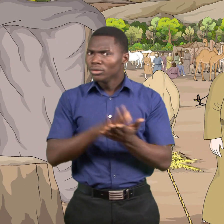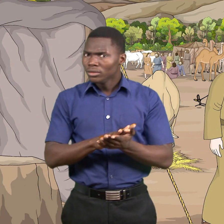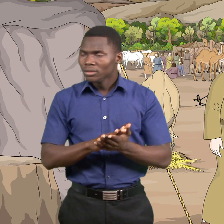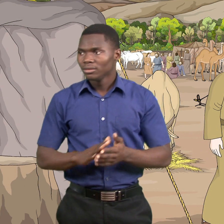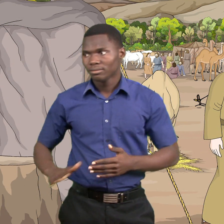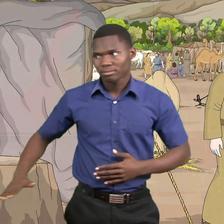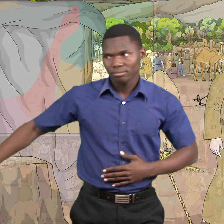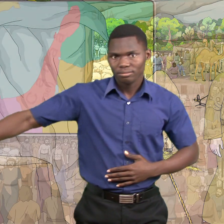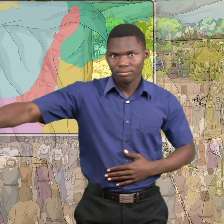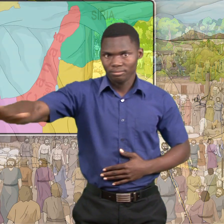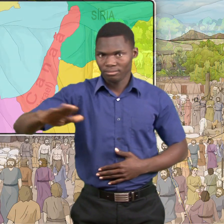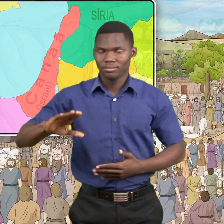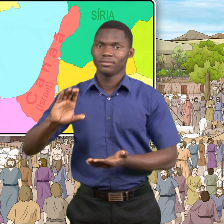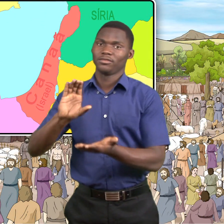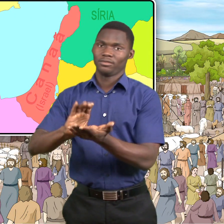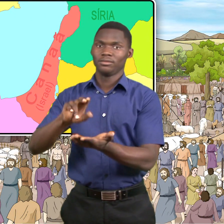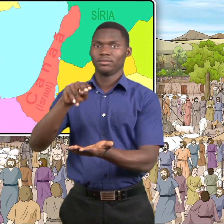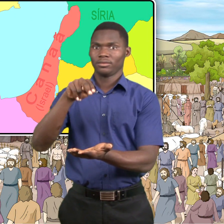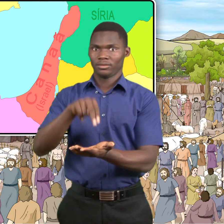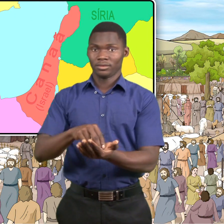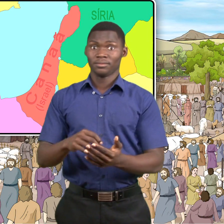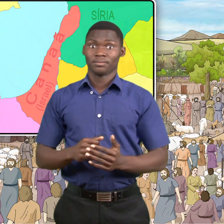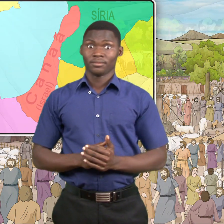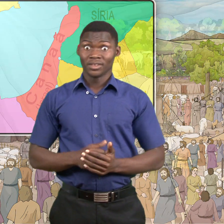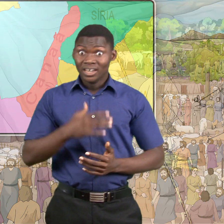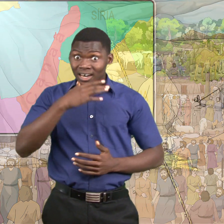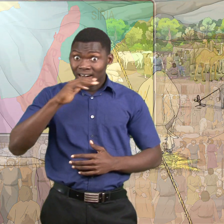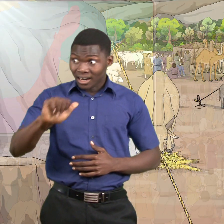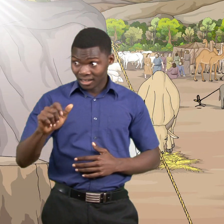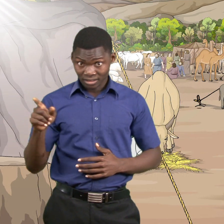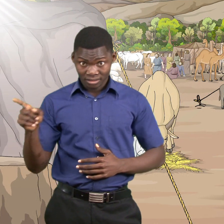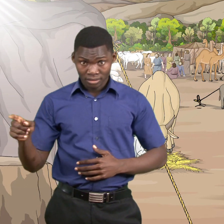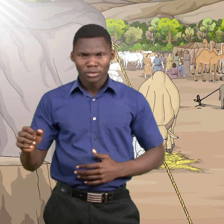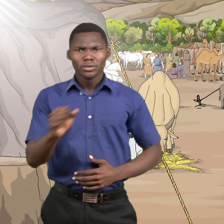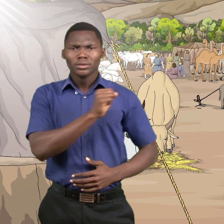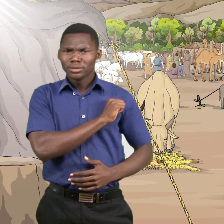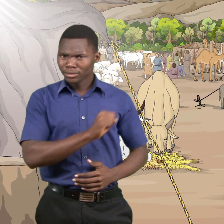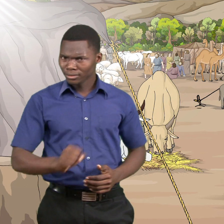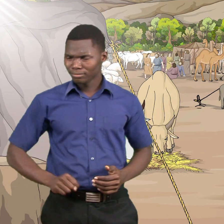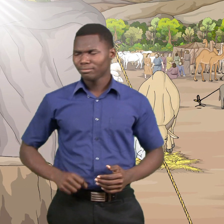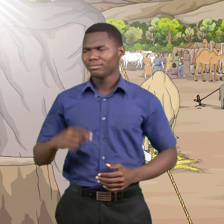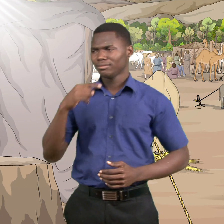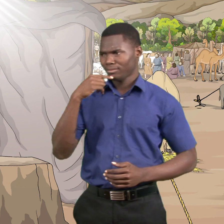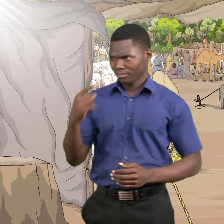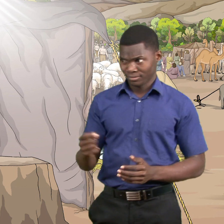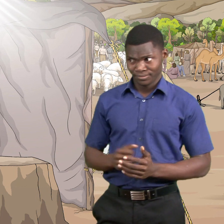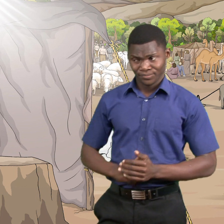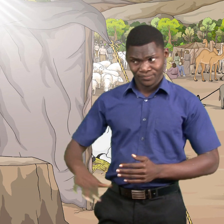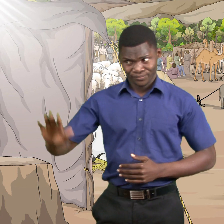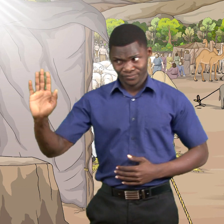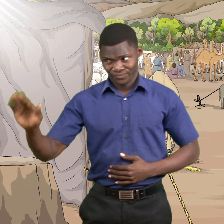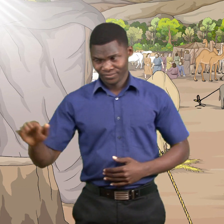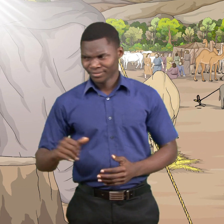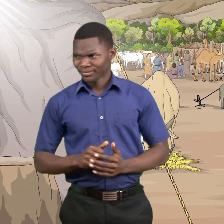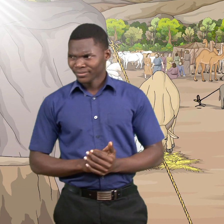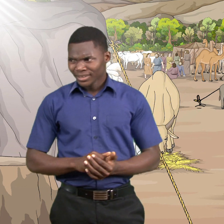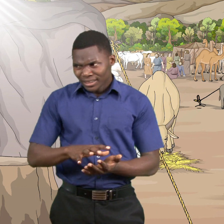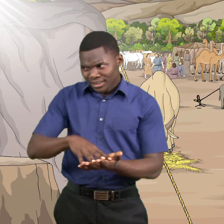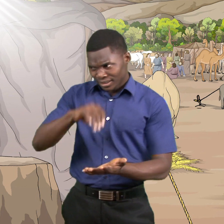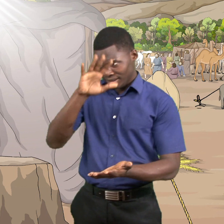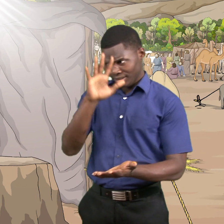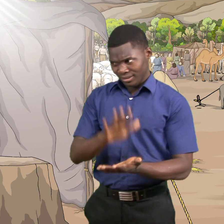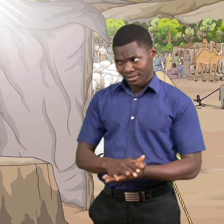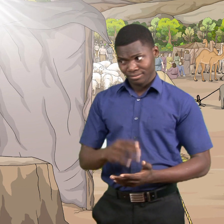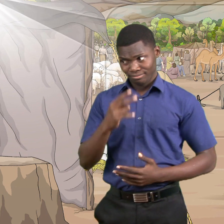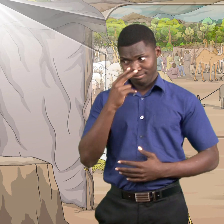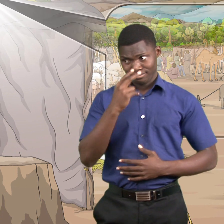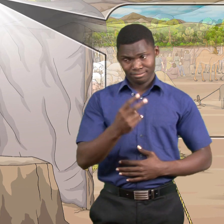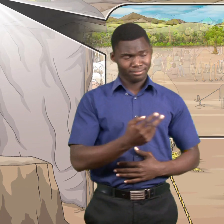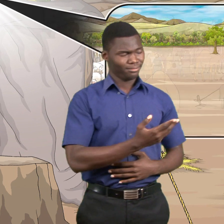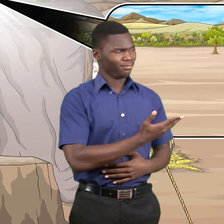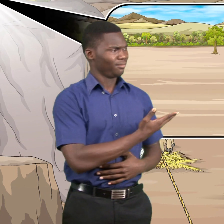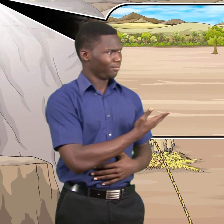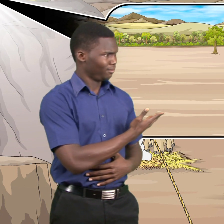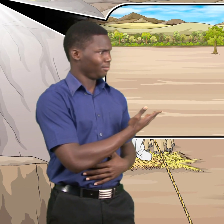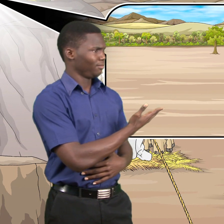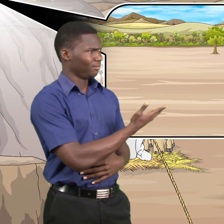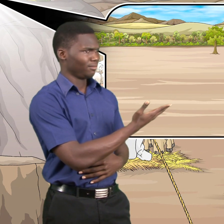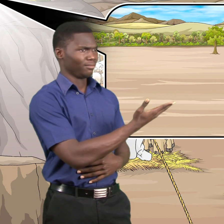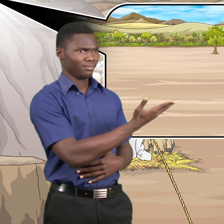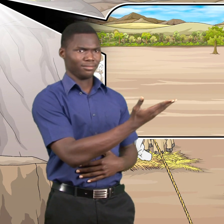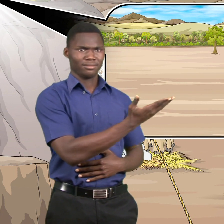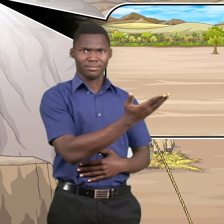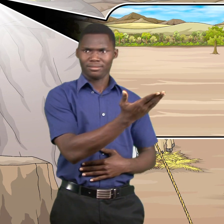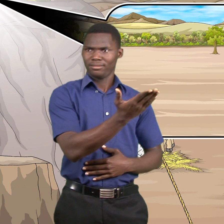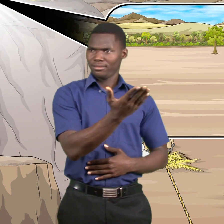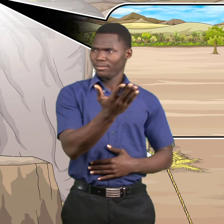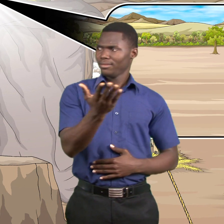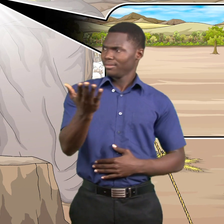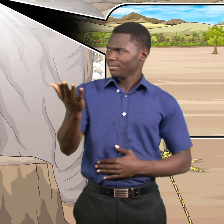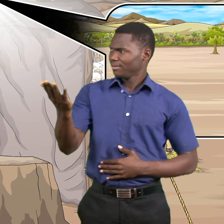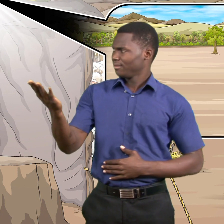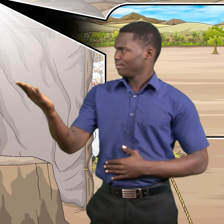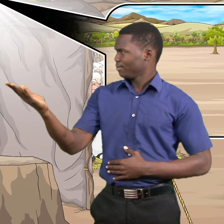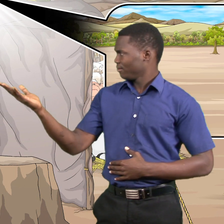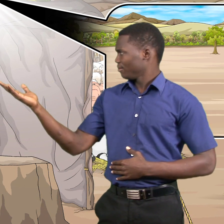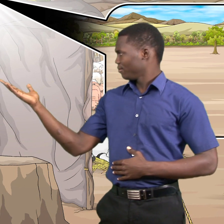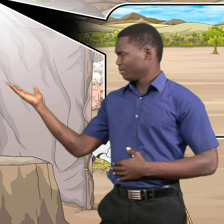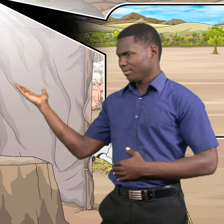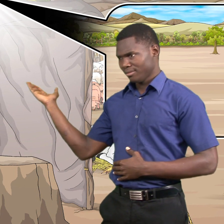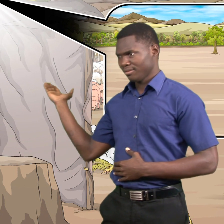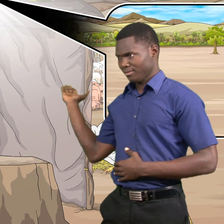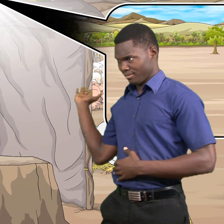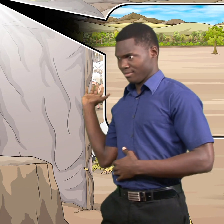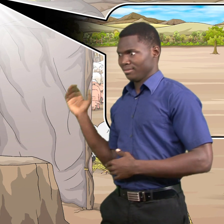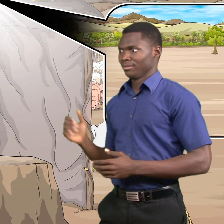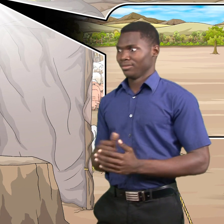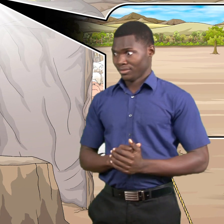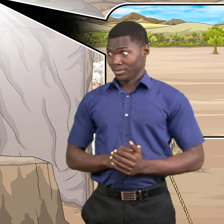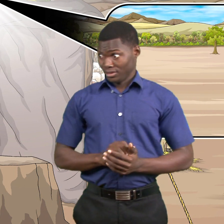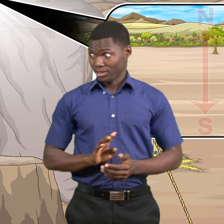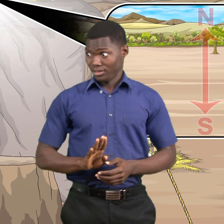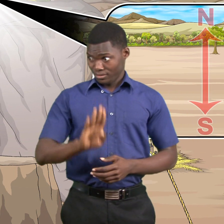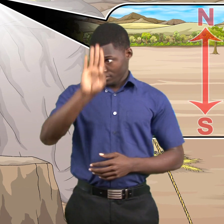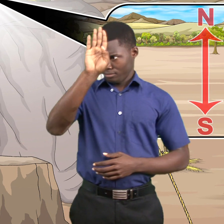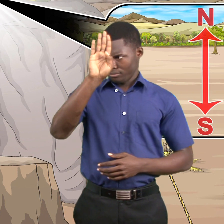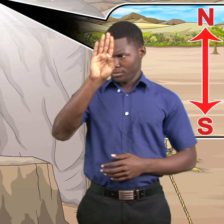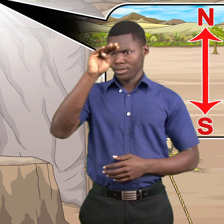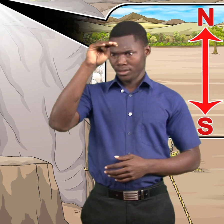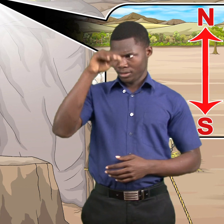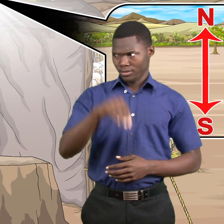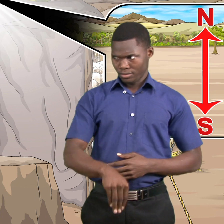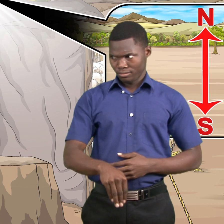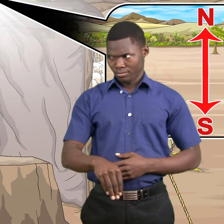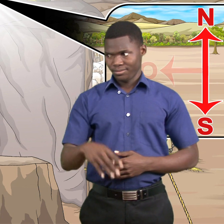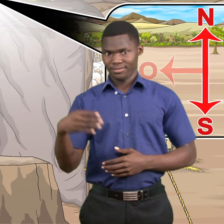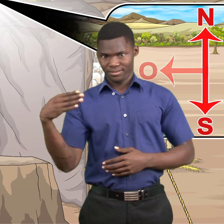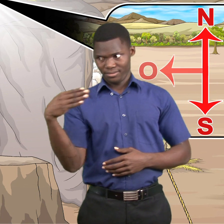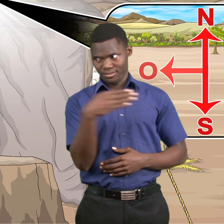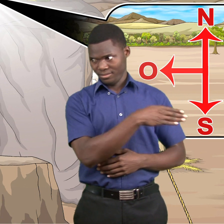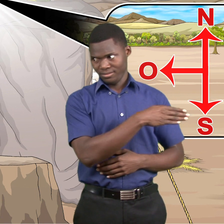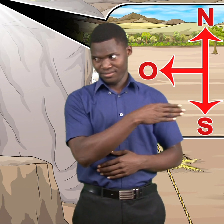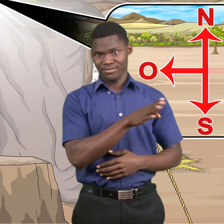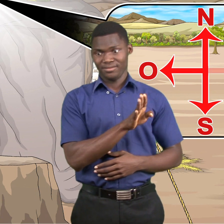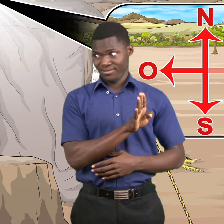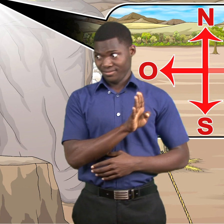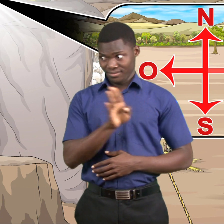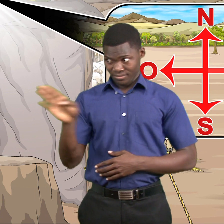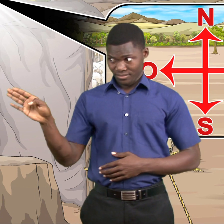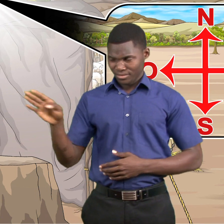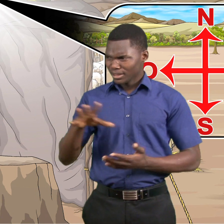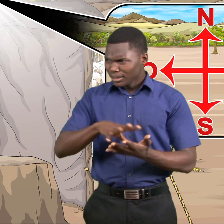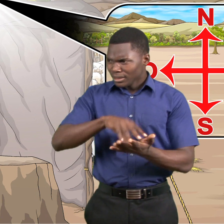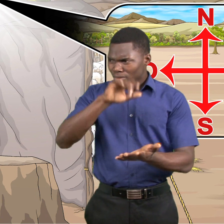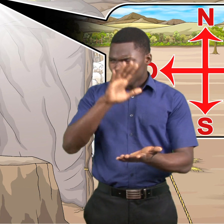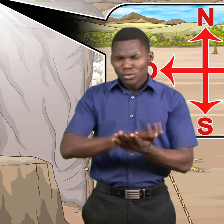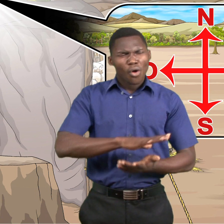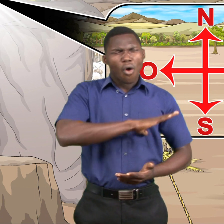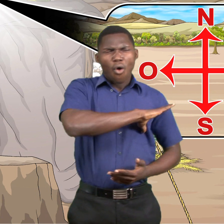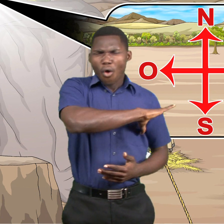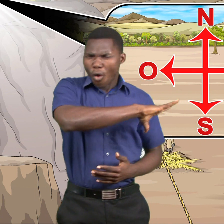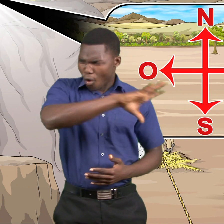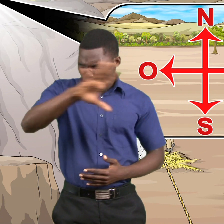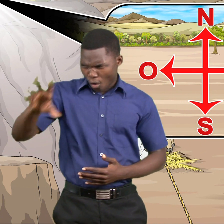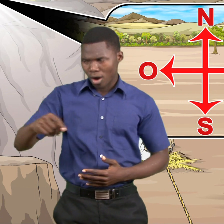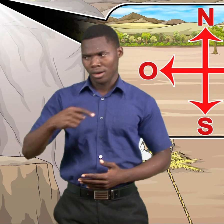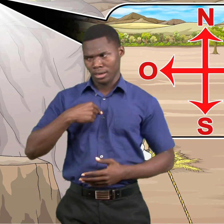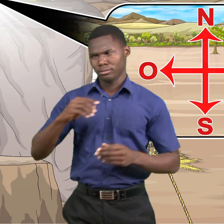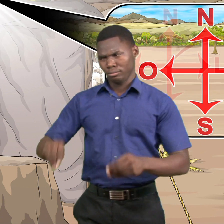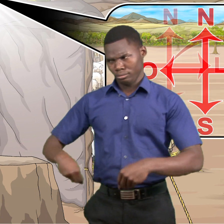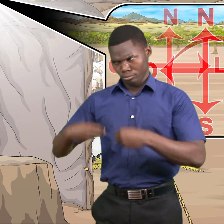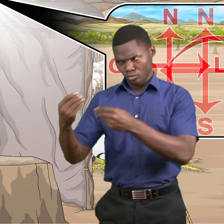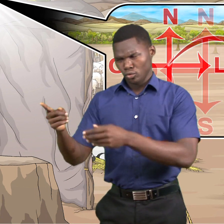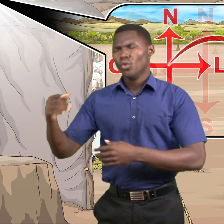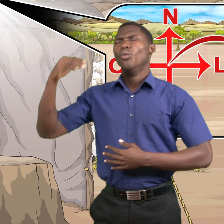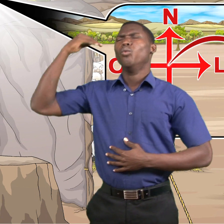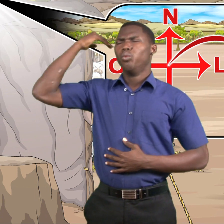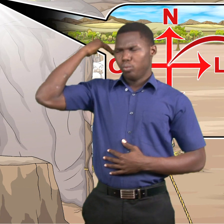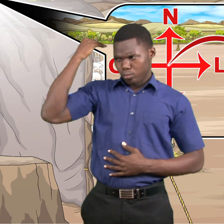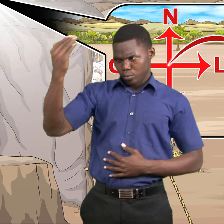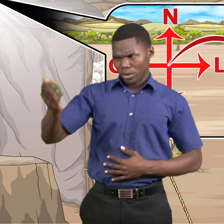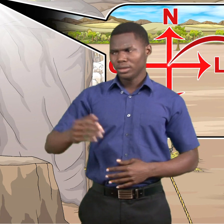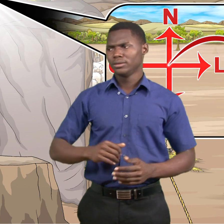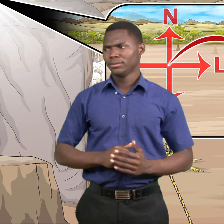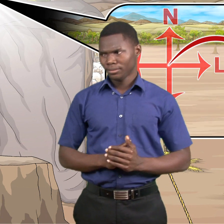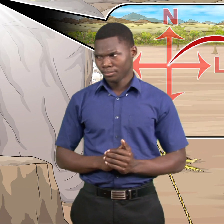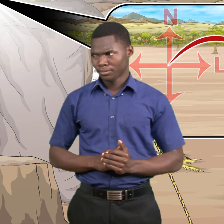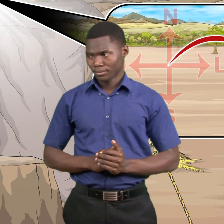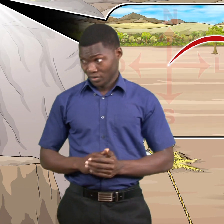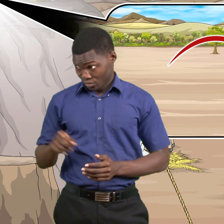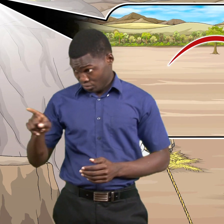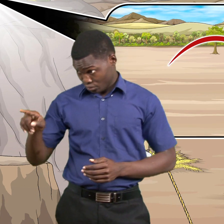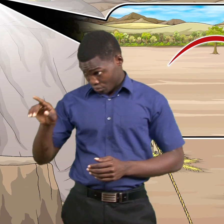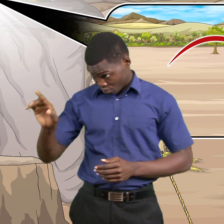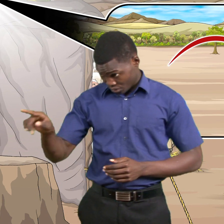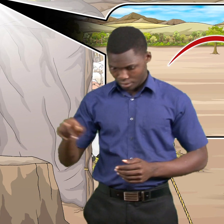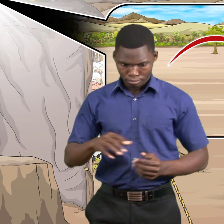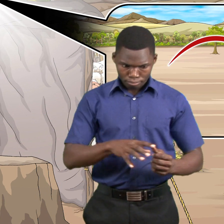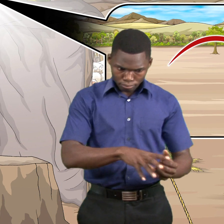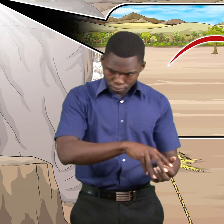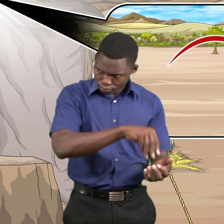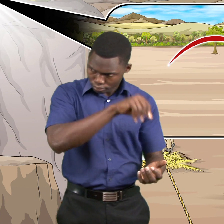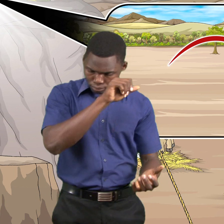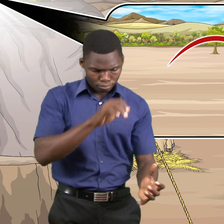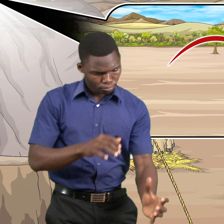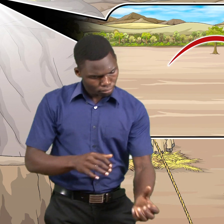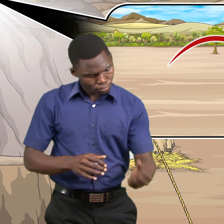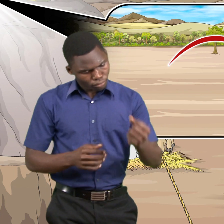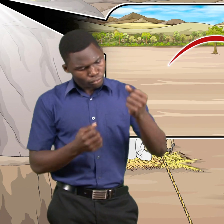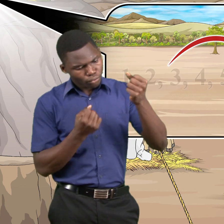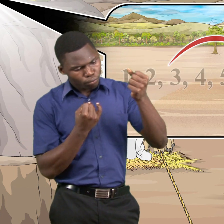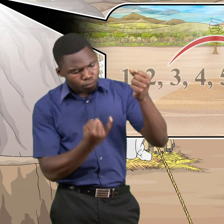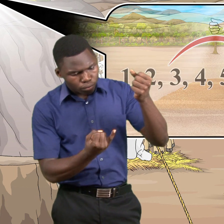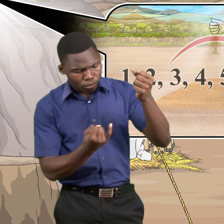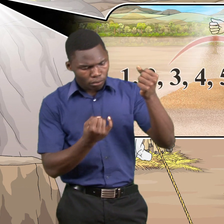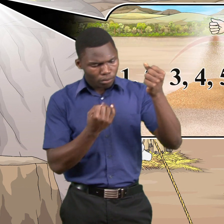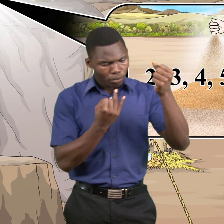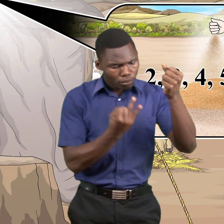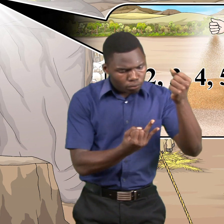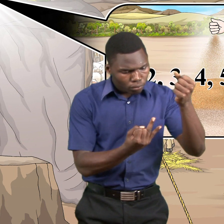After Lot had departed, the LORD said to Abram, “Now lift up your eyes from the place where you are, and look to the north and south and east and west, for all the land that you see, I will give to you and your offspring forever.